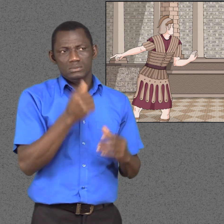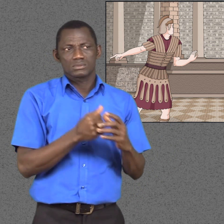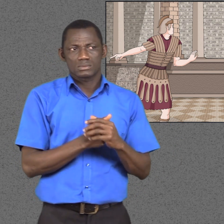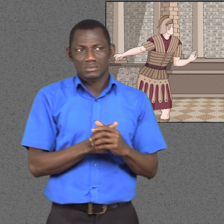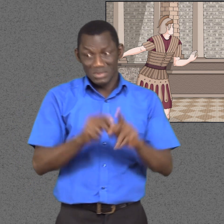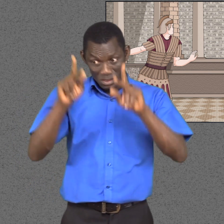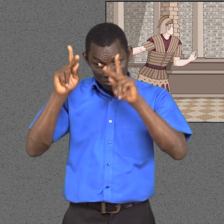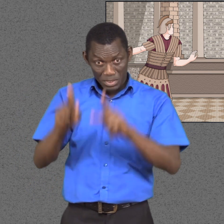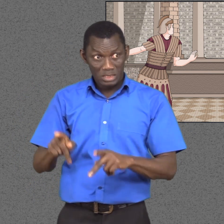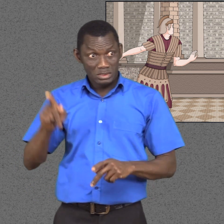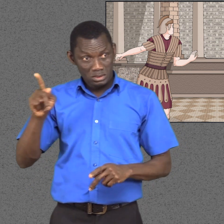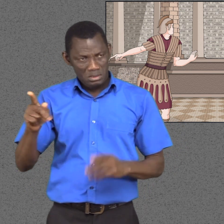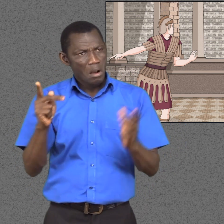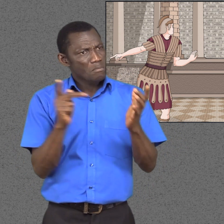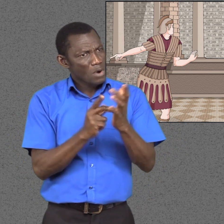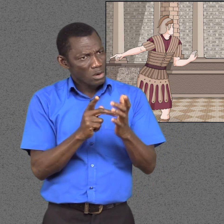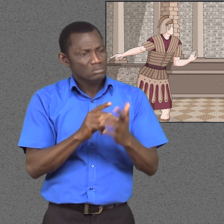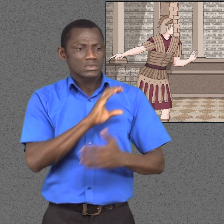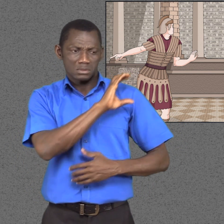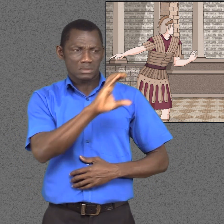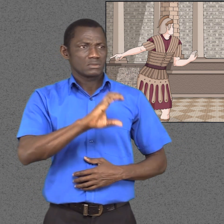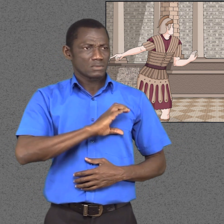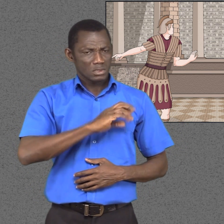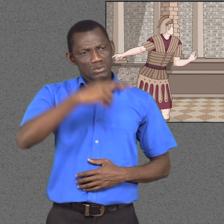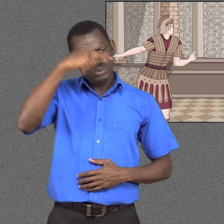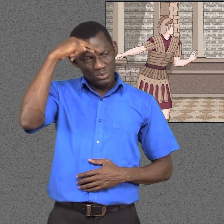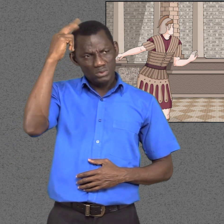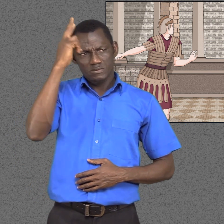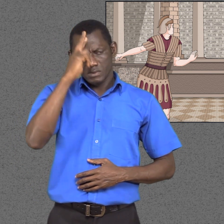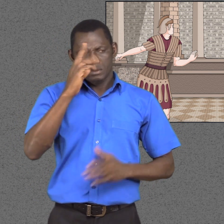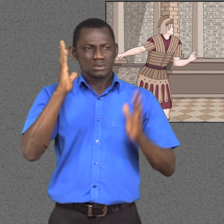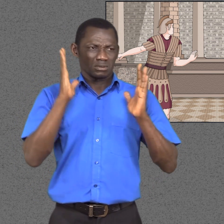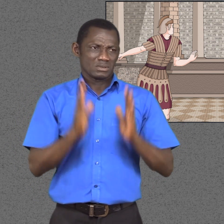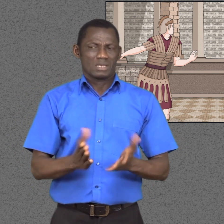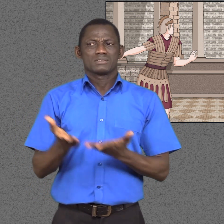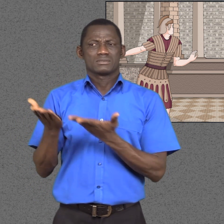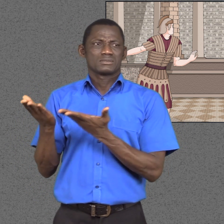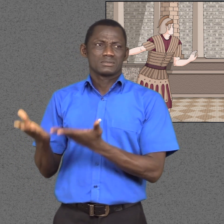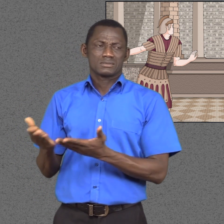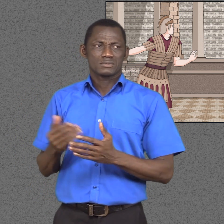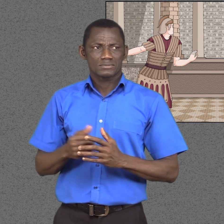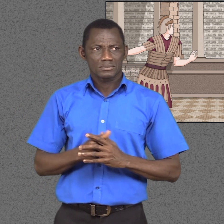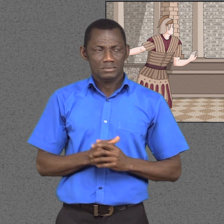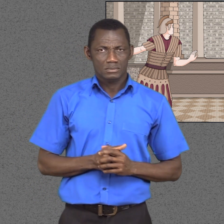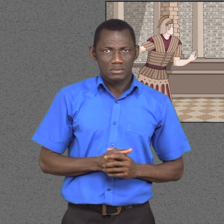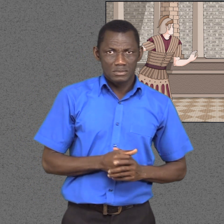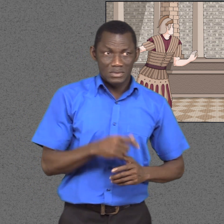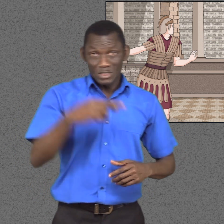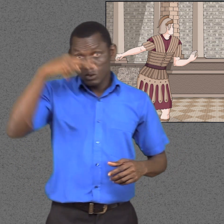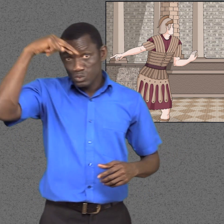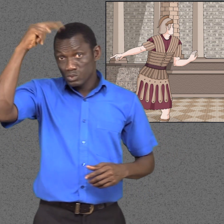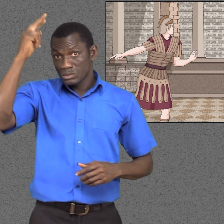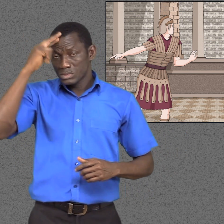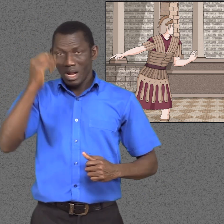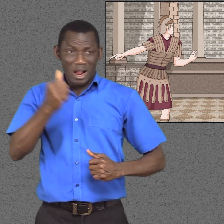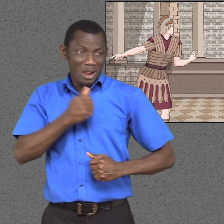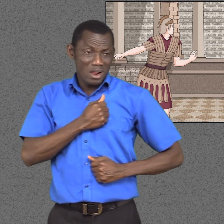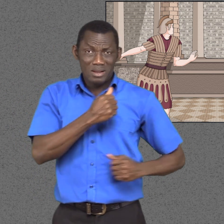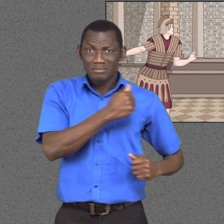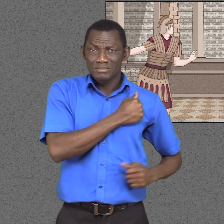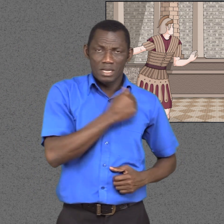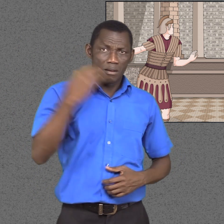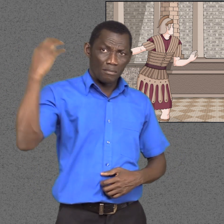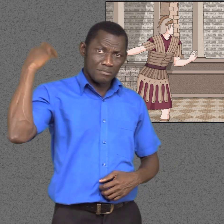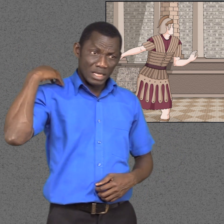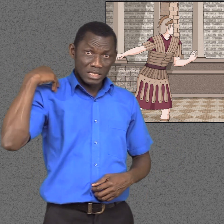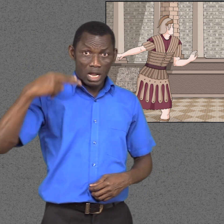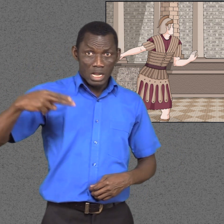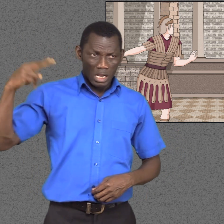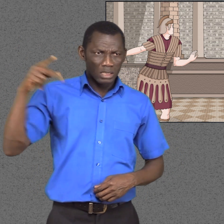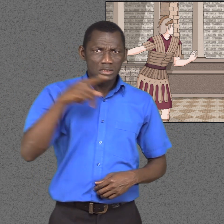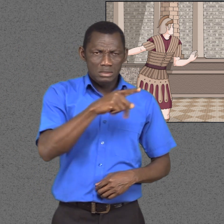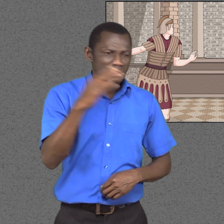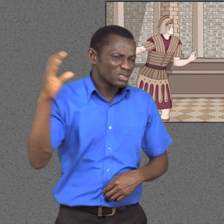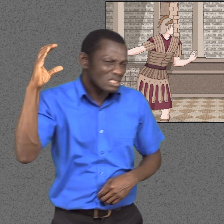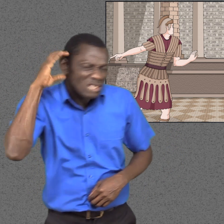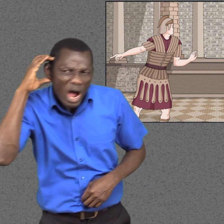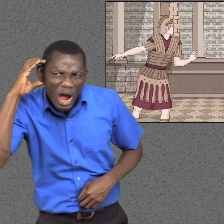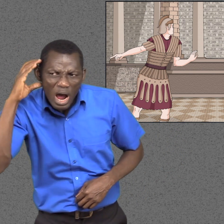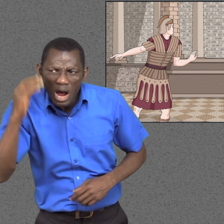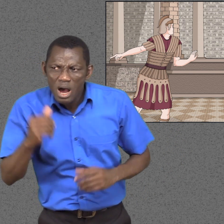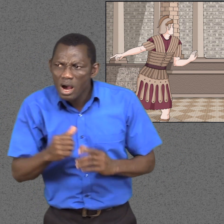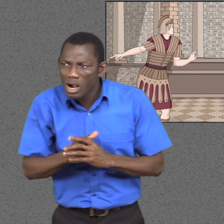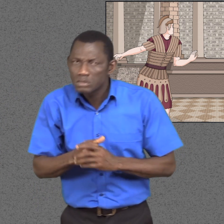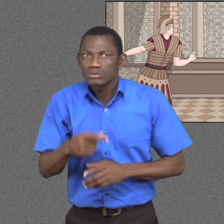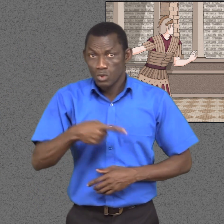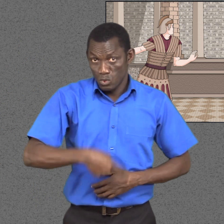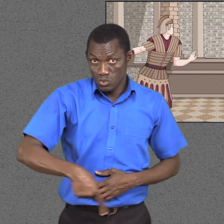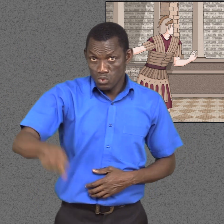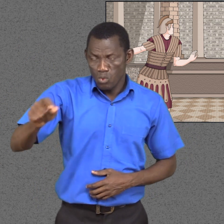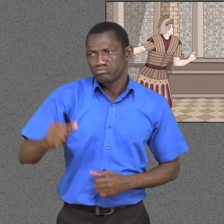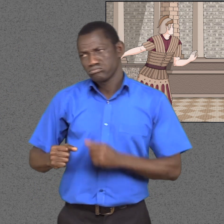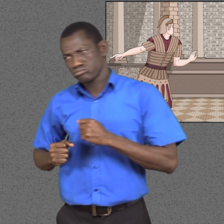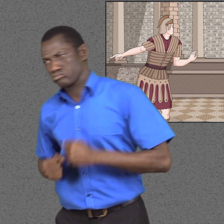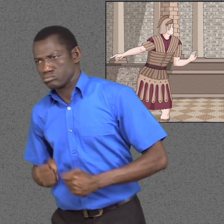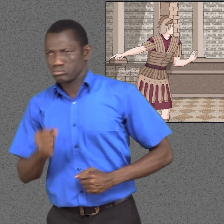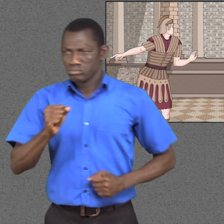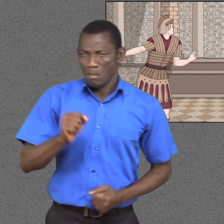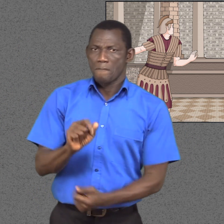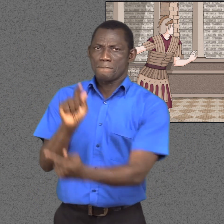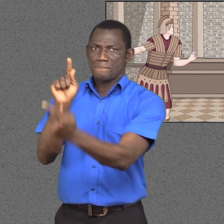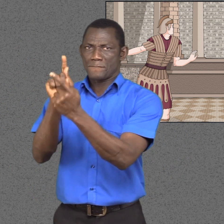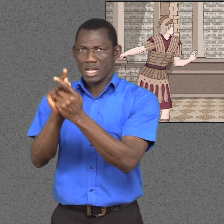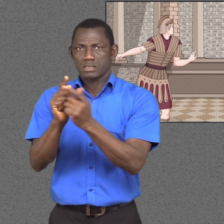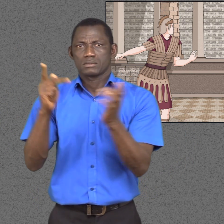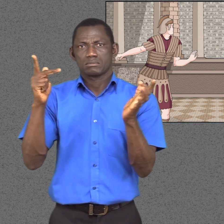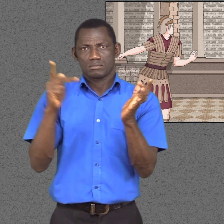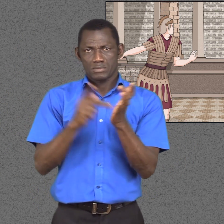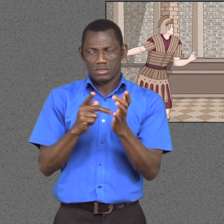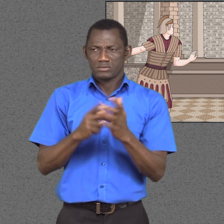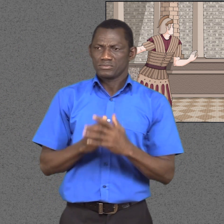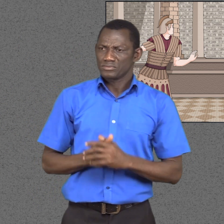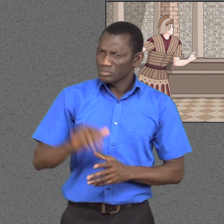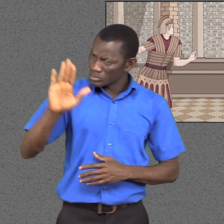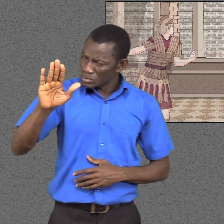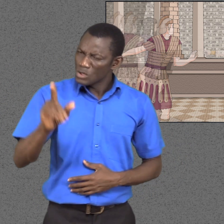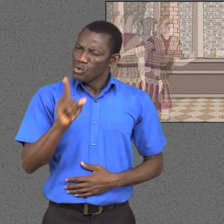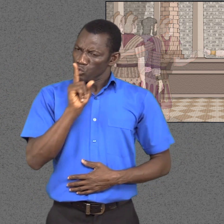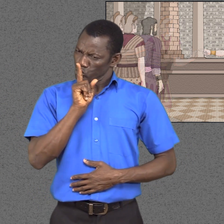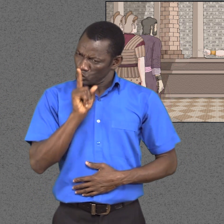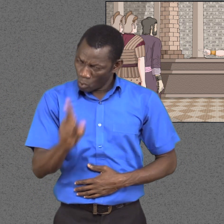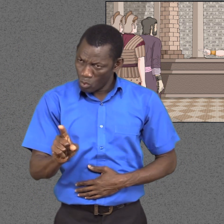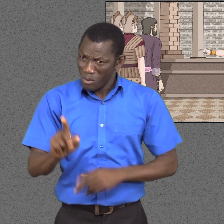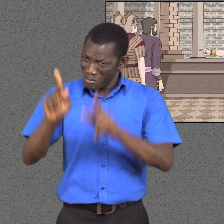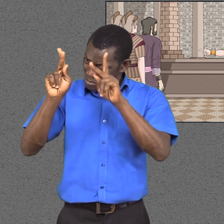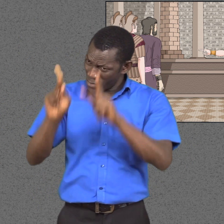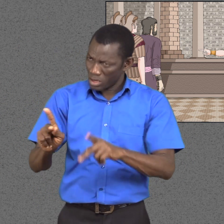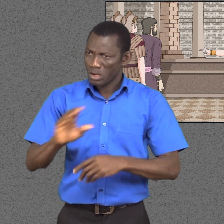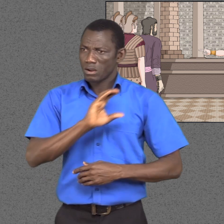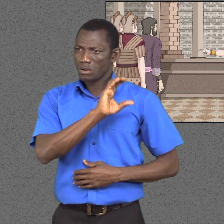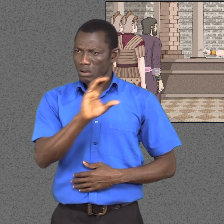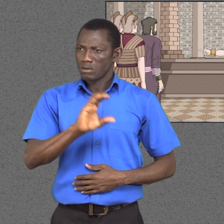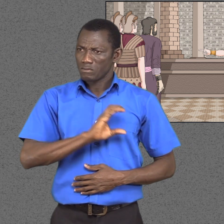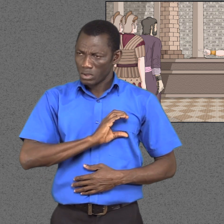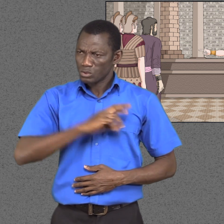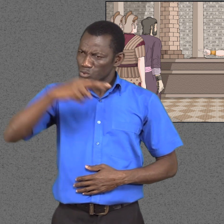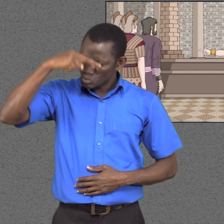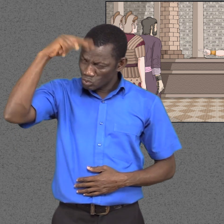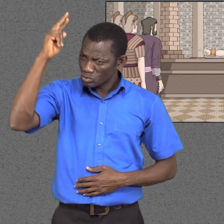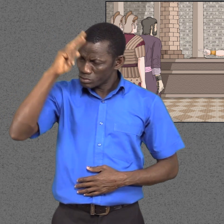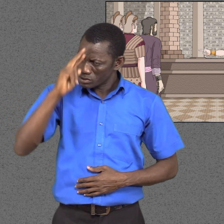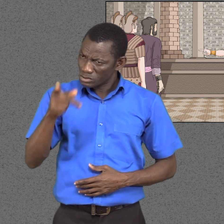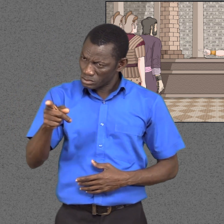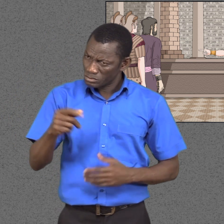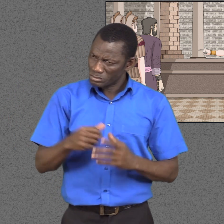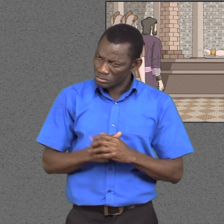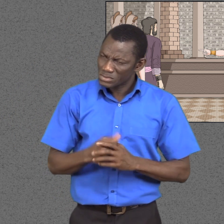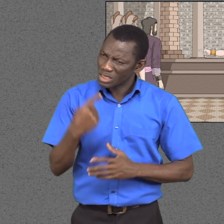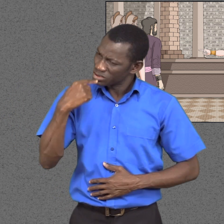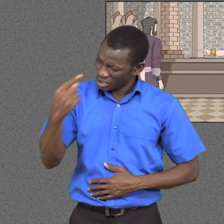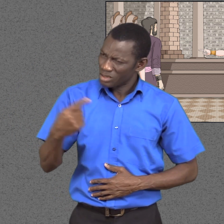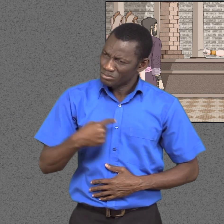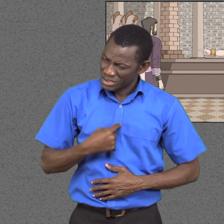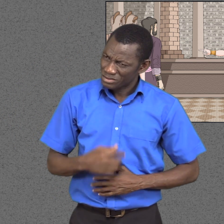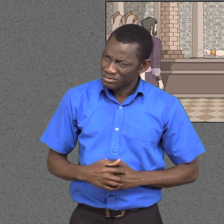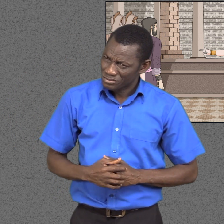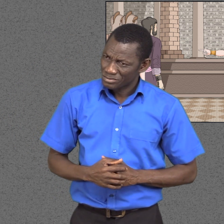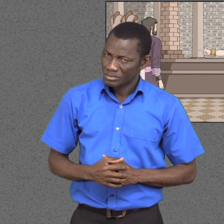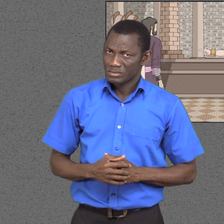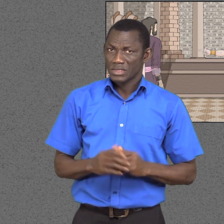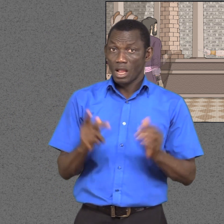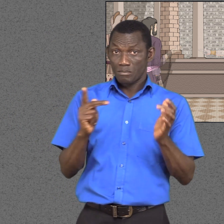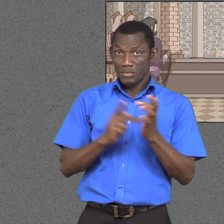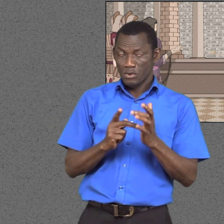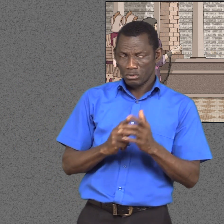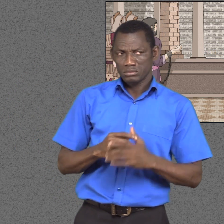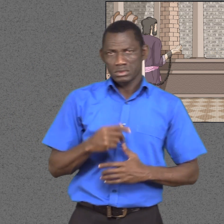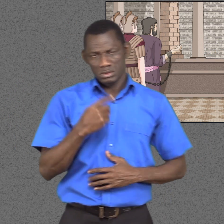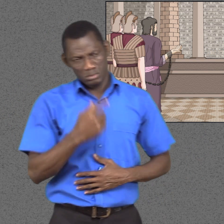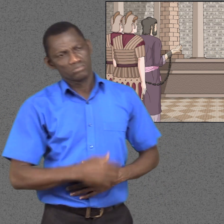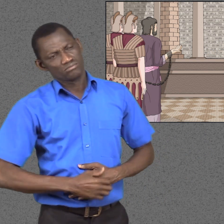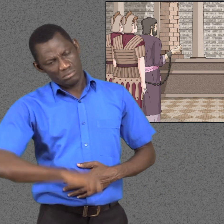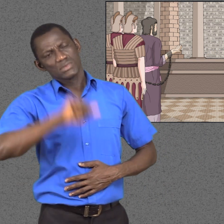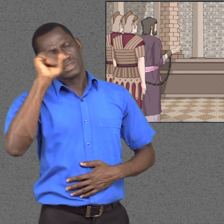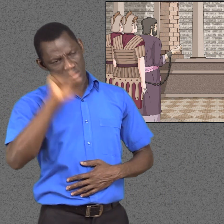“What are you going to do?” he said. “This man is a Roman citizen.”